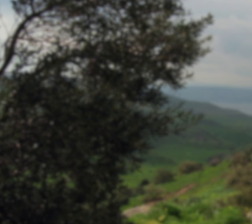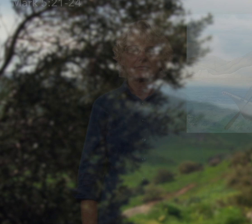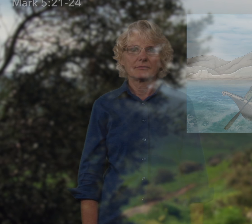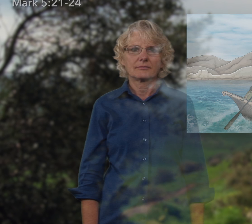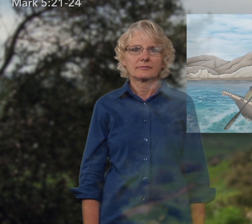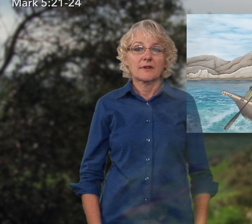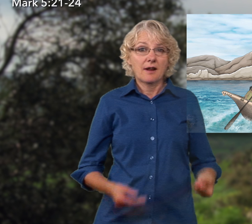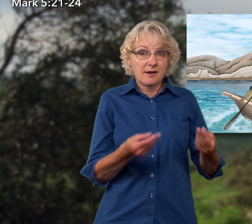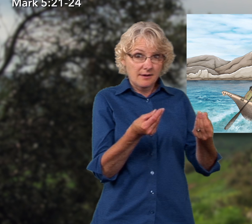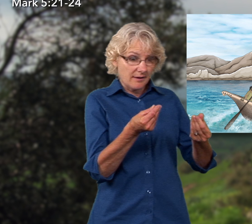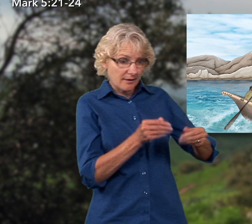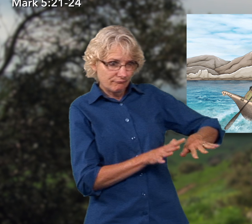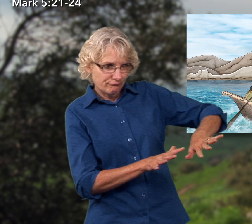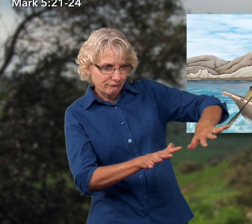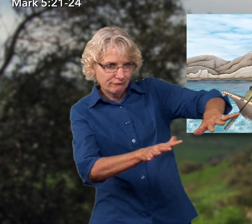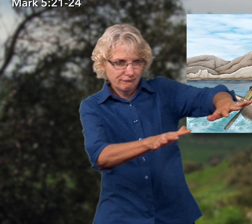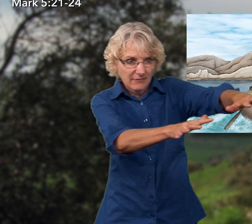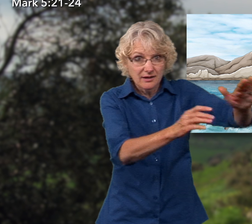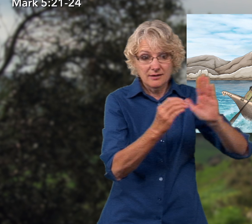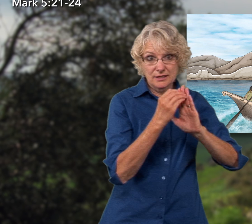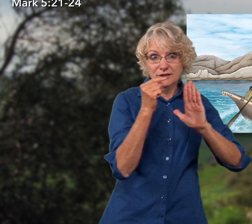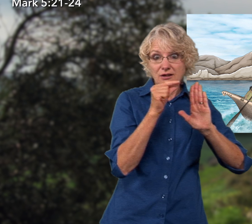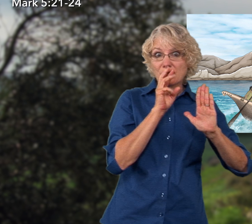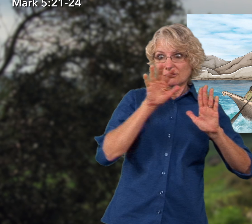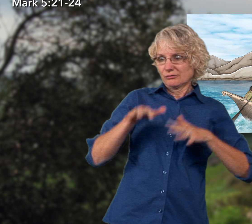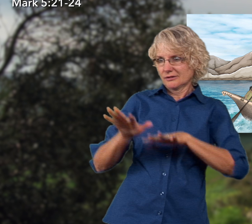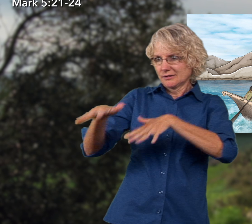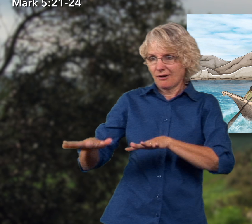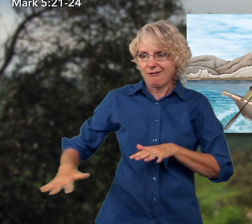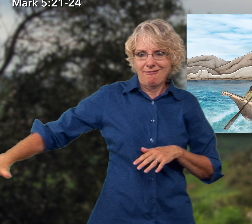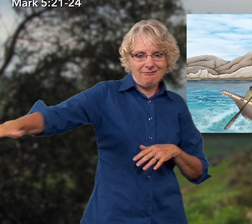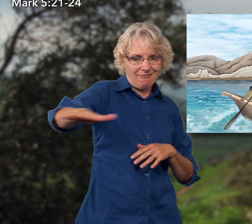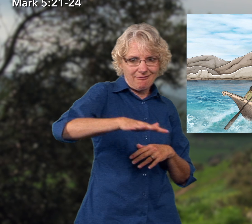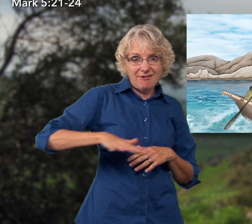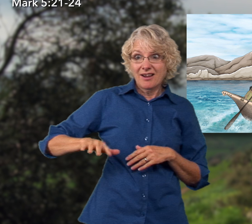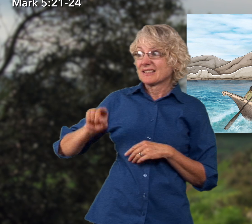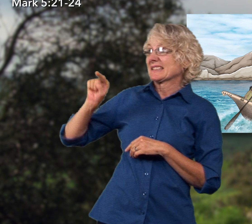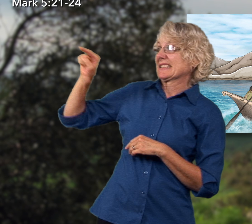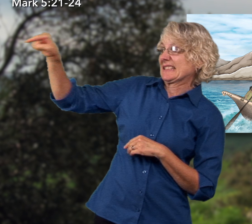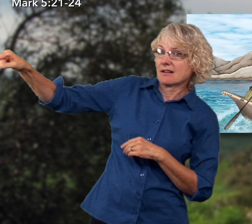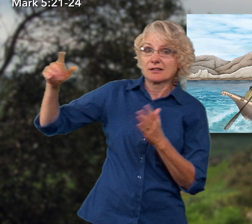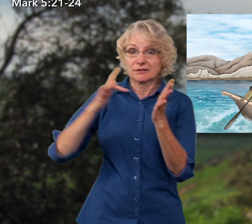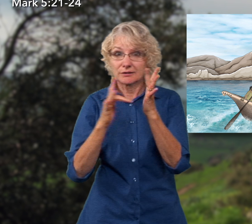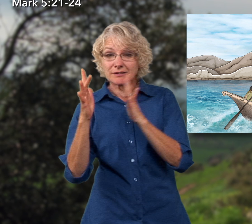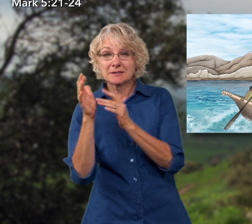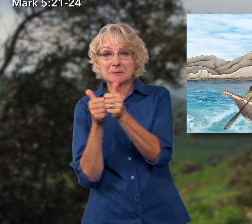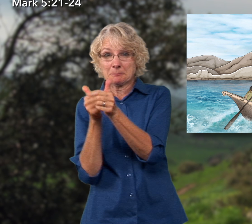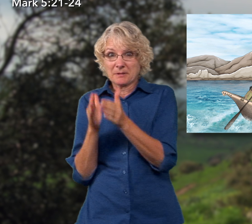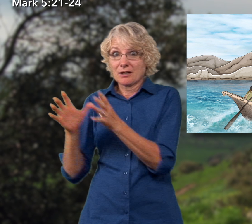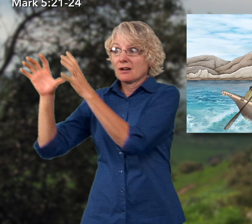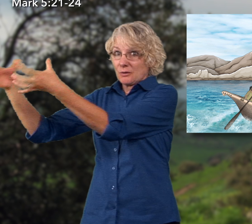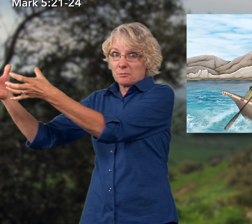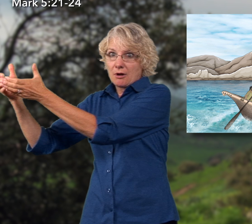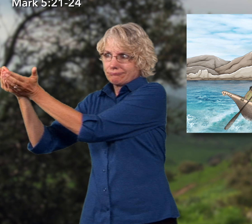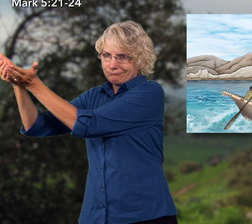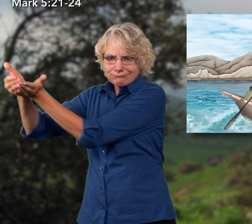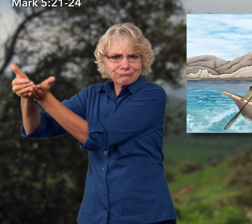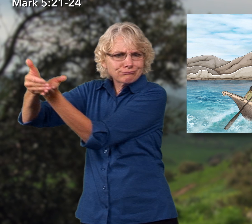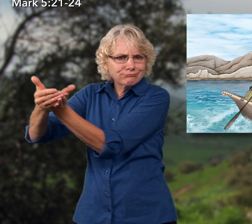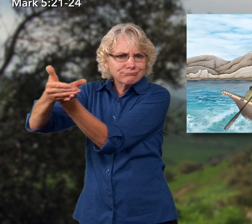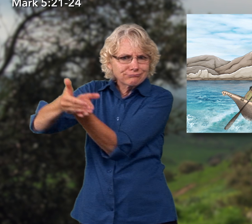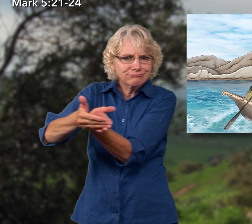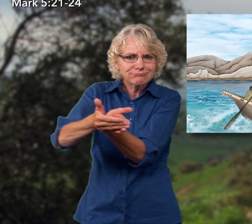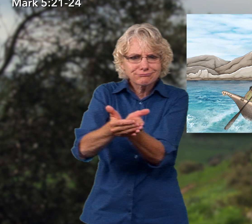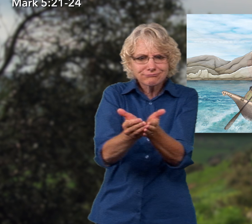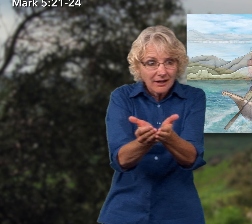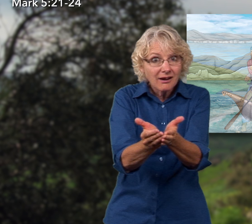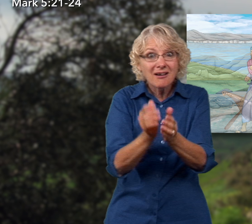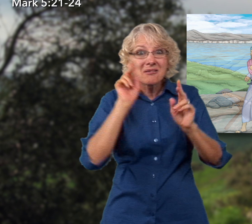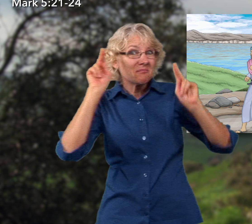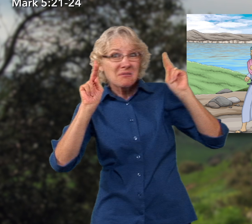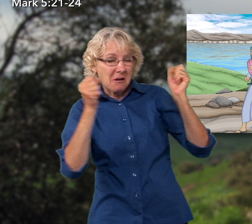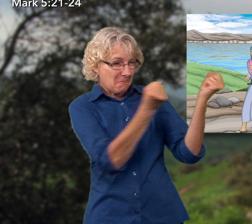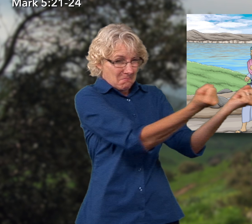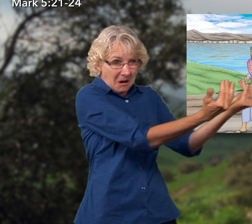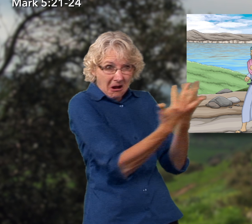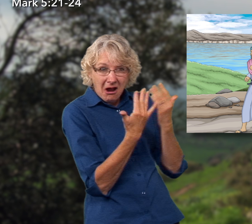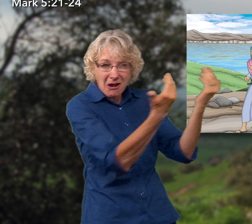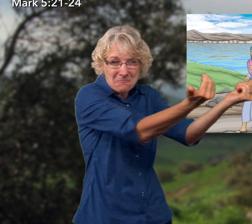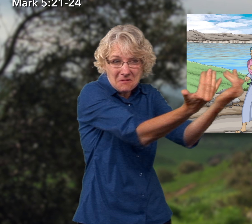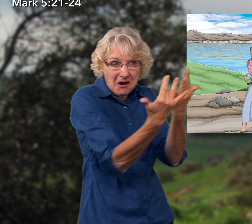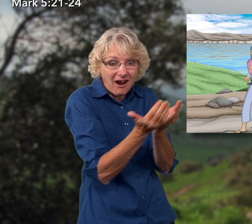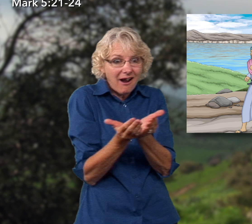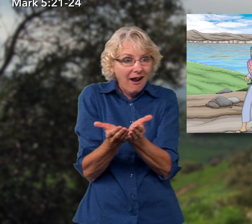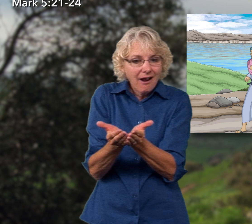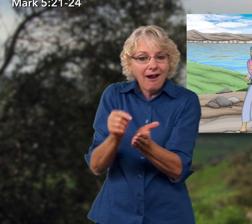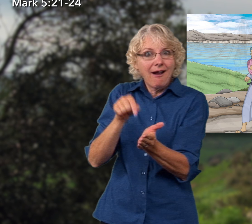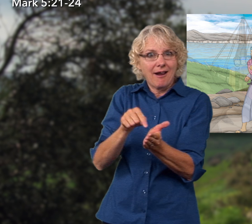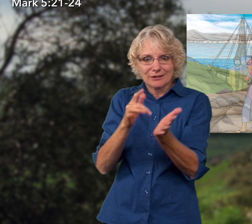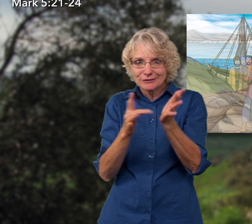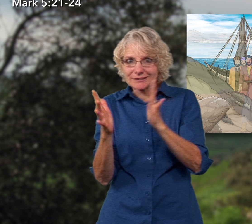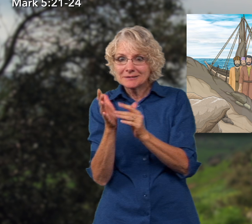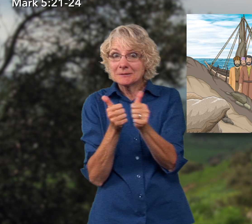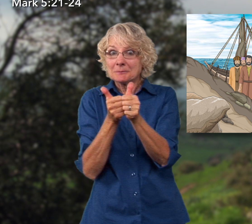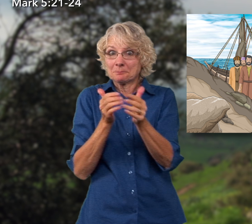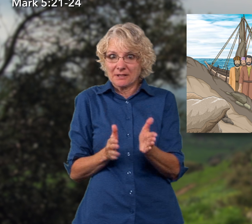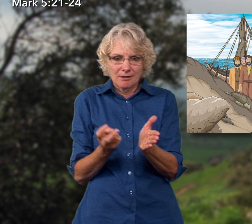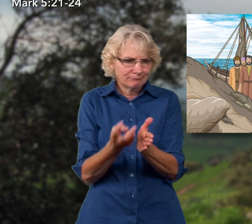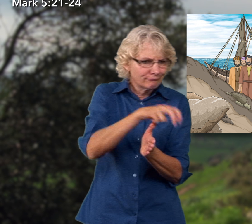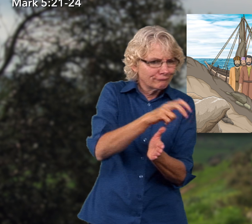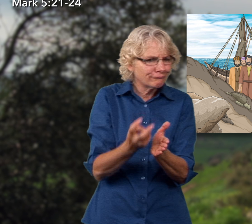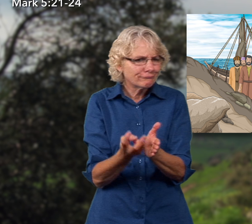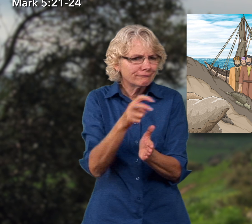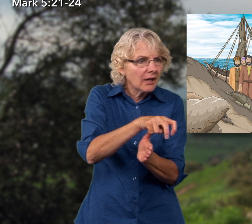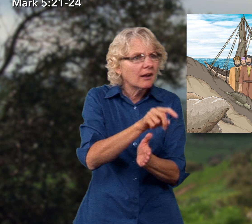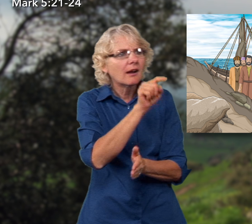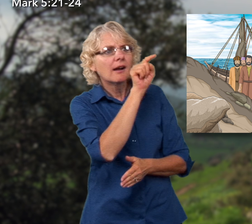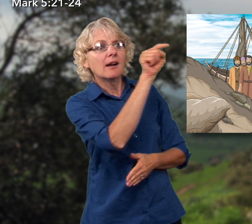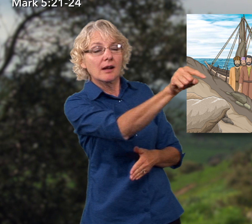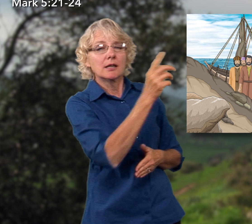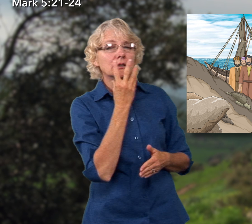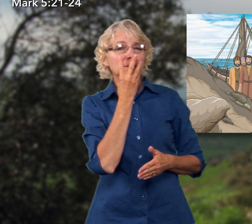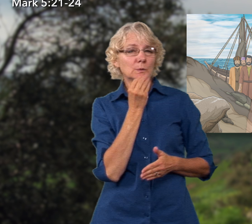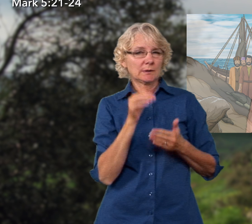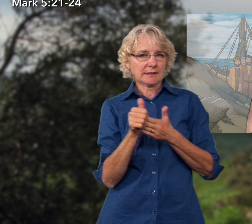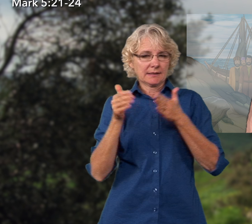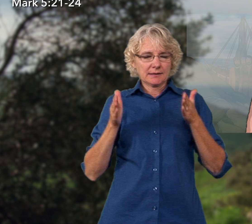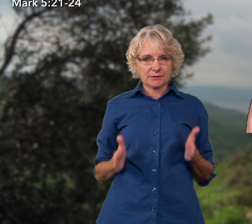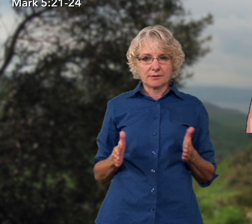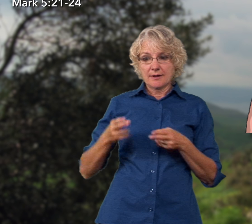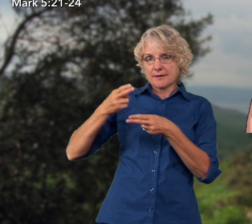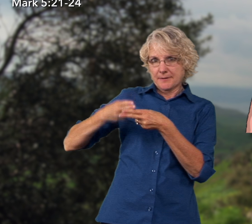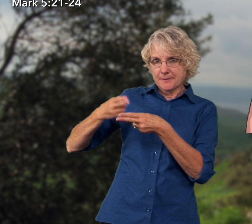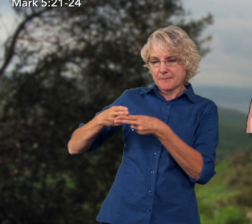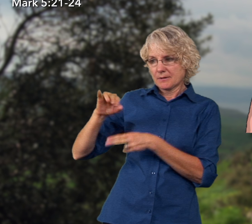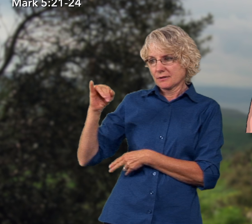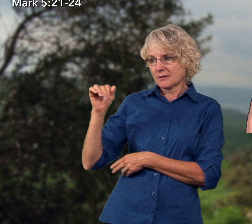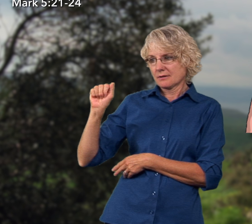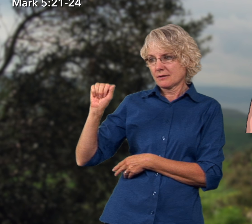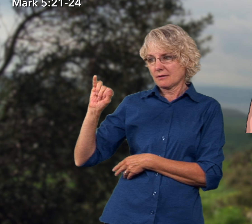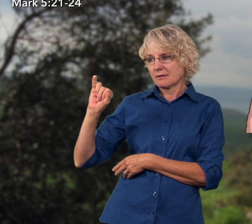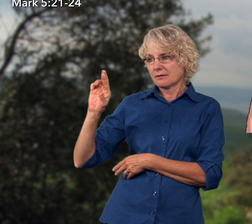When Jesus had again crossed by boat to the other side, a large crowd gathered around Him beside the sea.